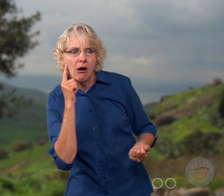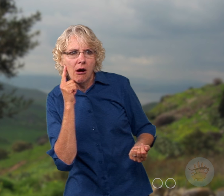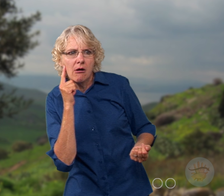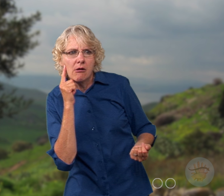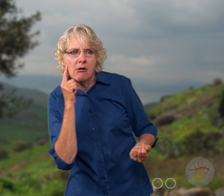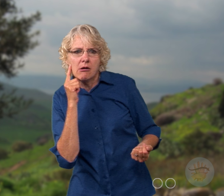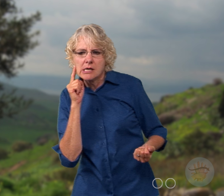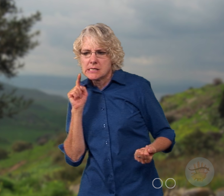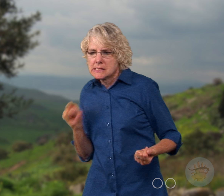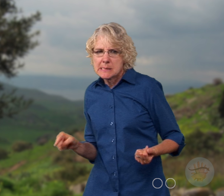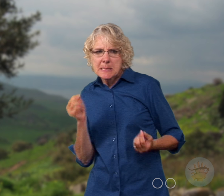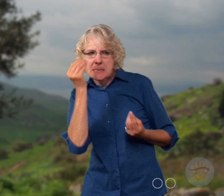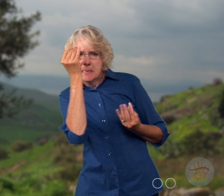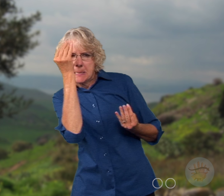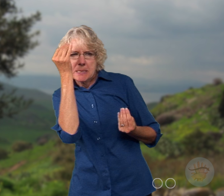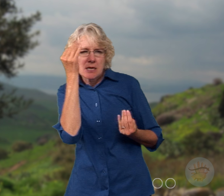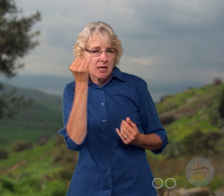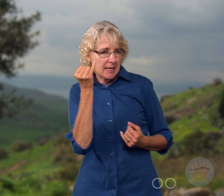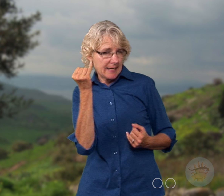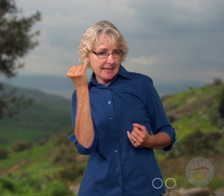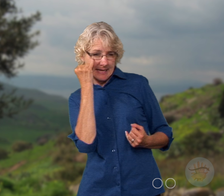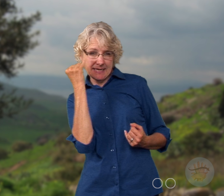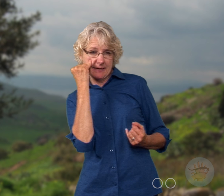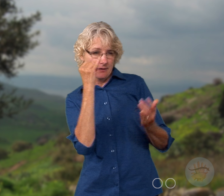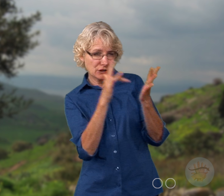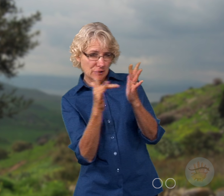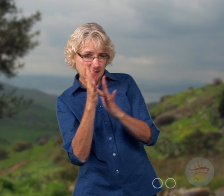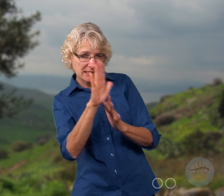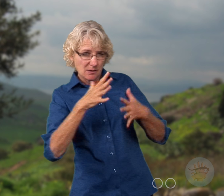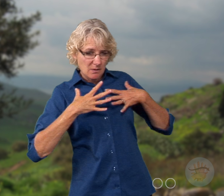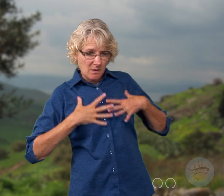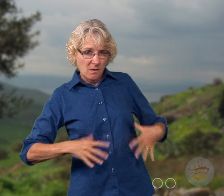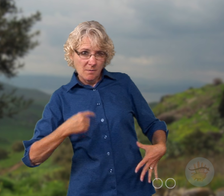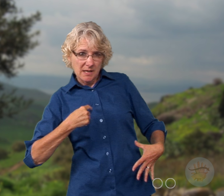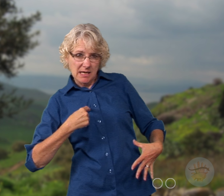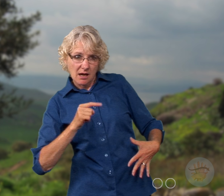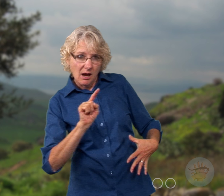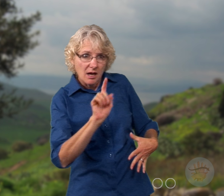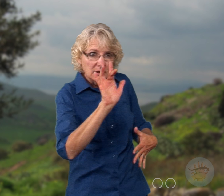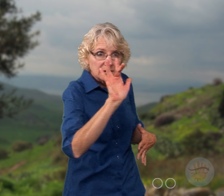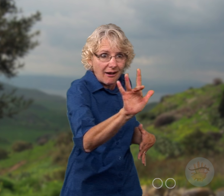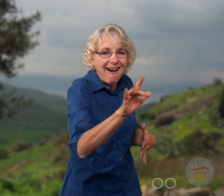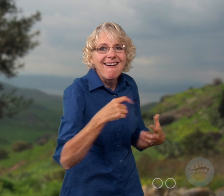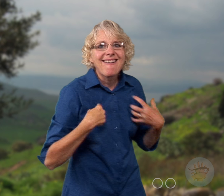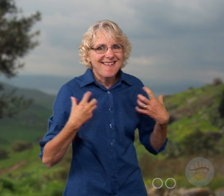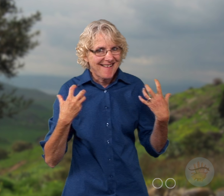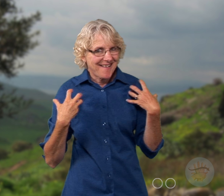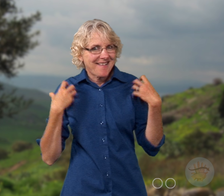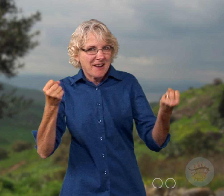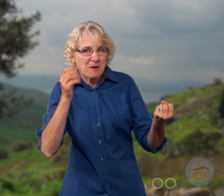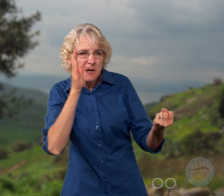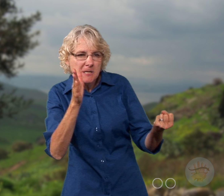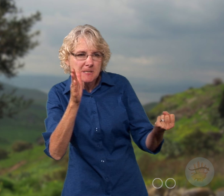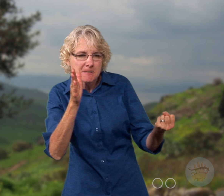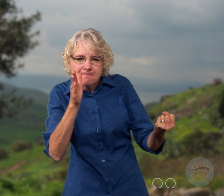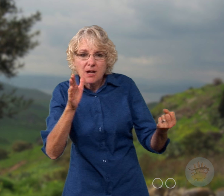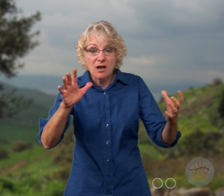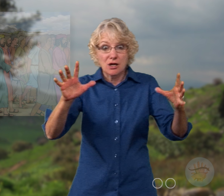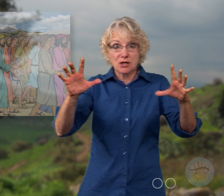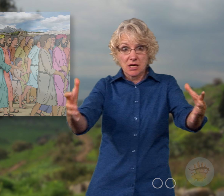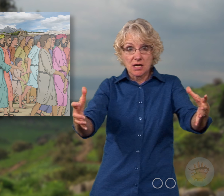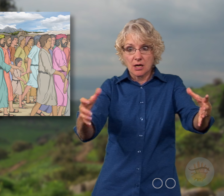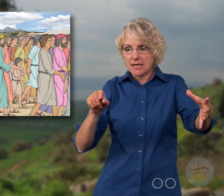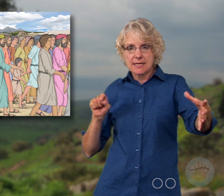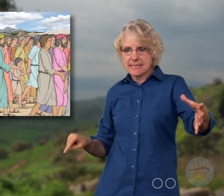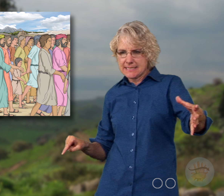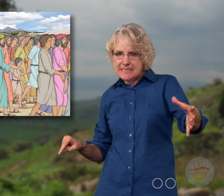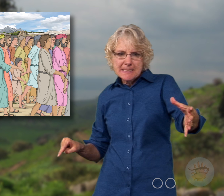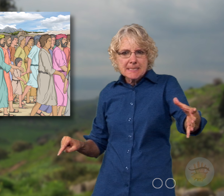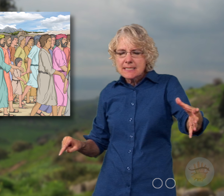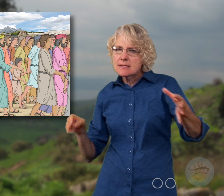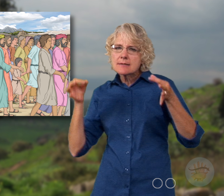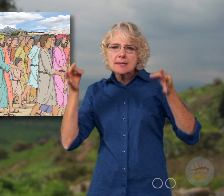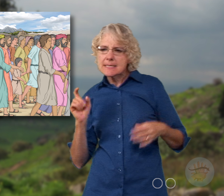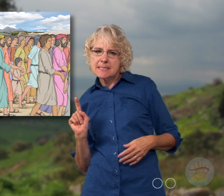Instead, her condition had only grown worse.